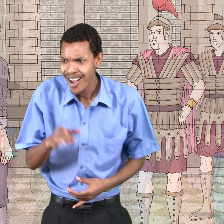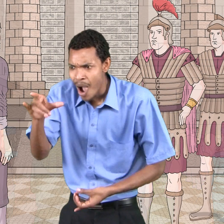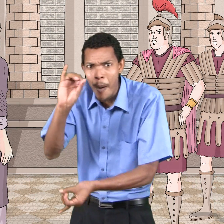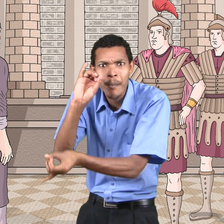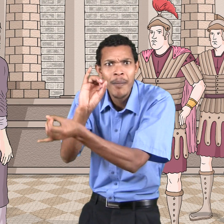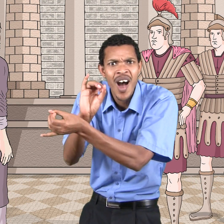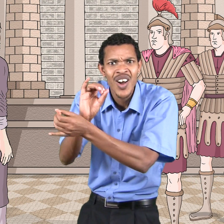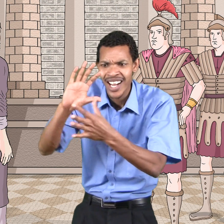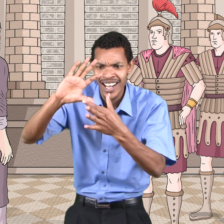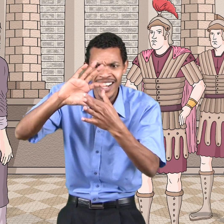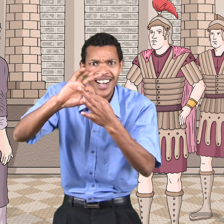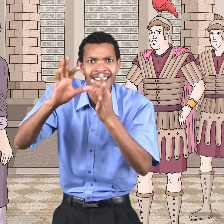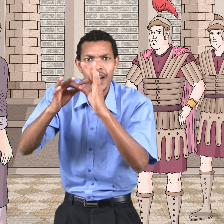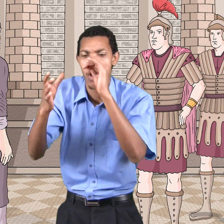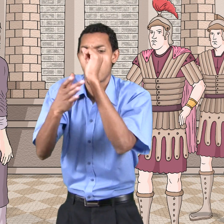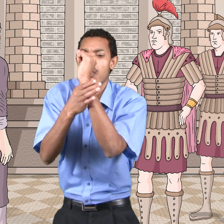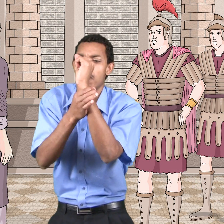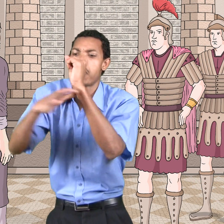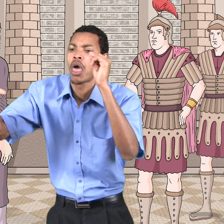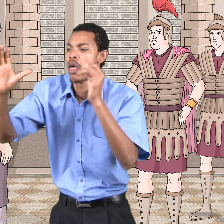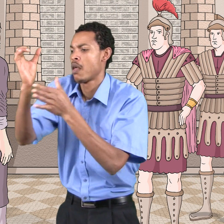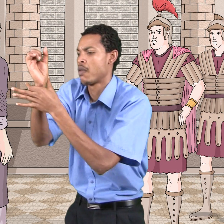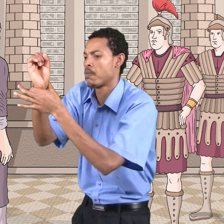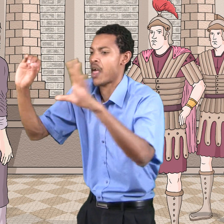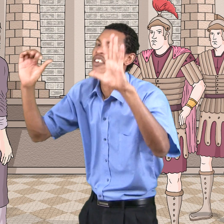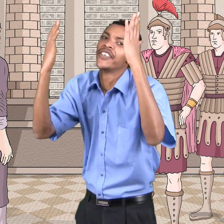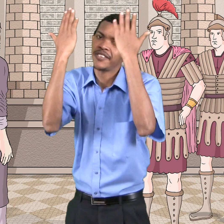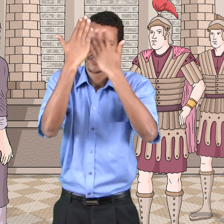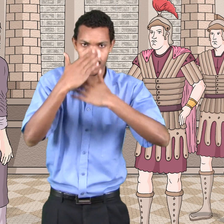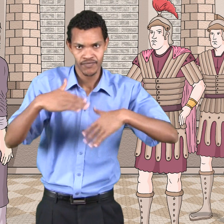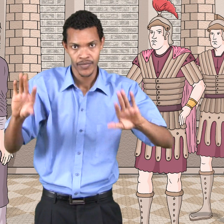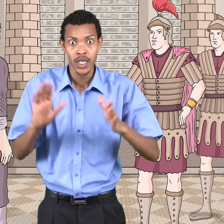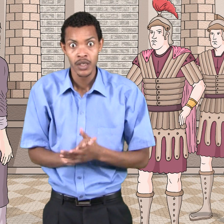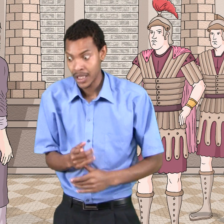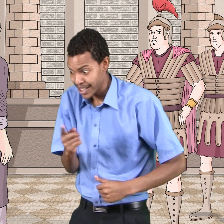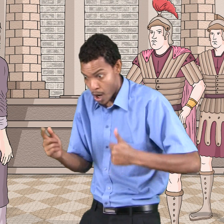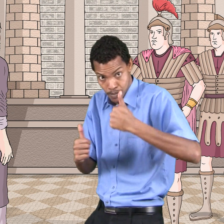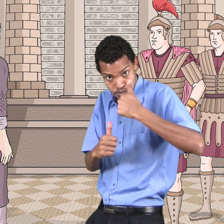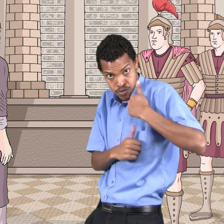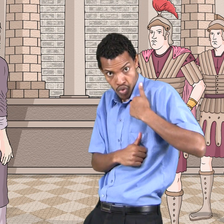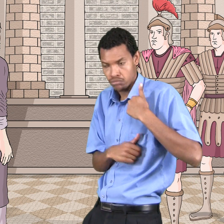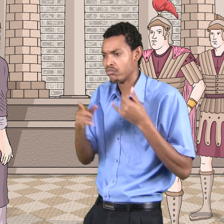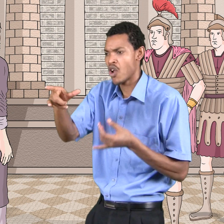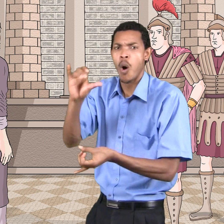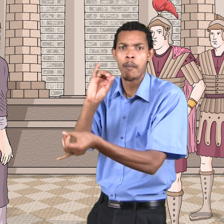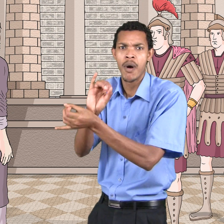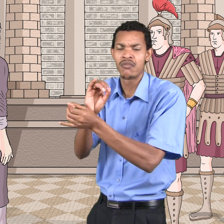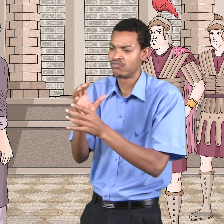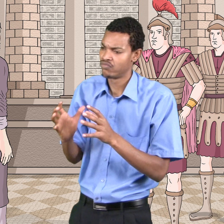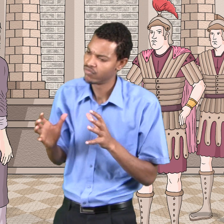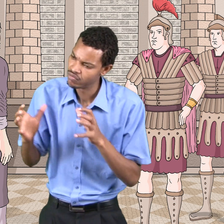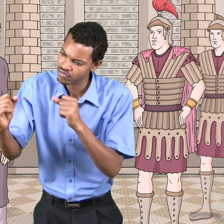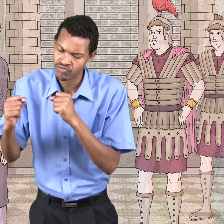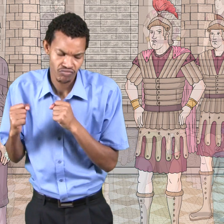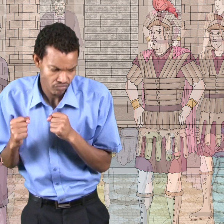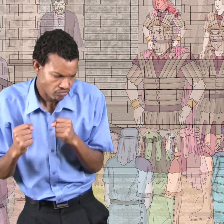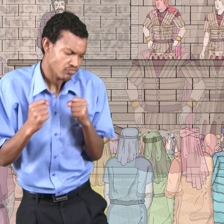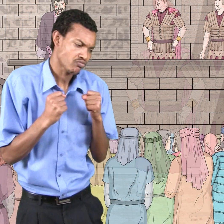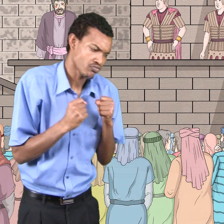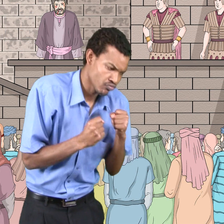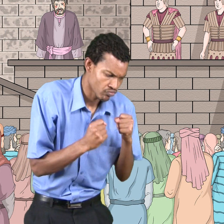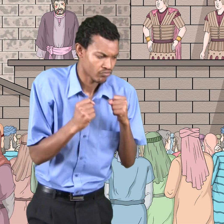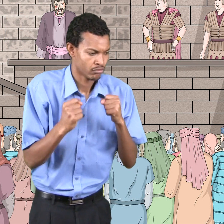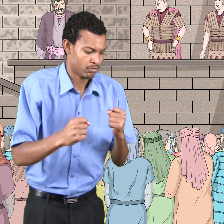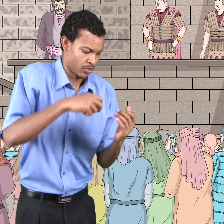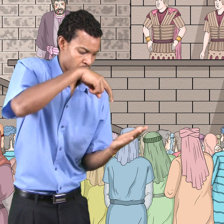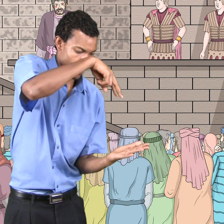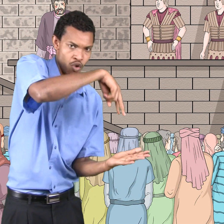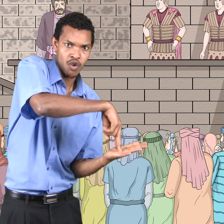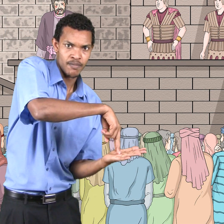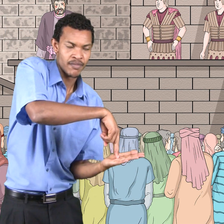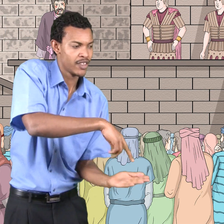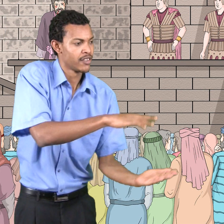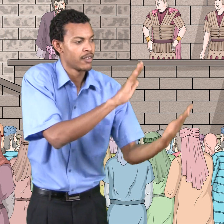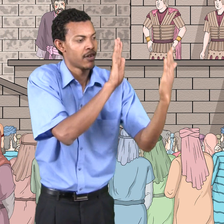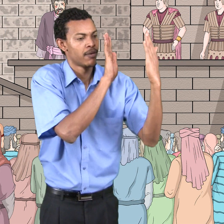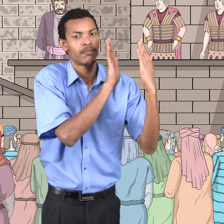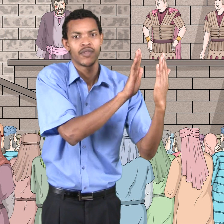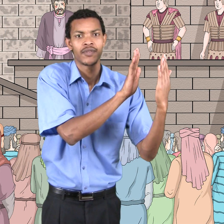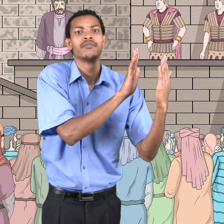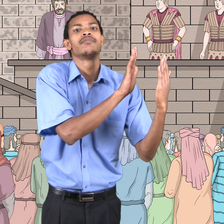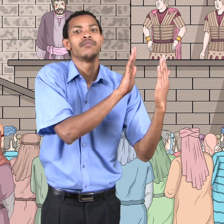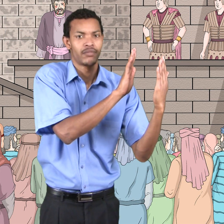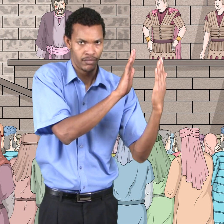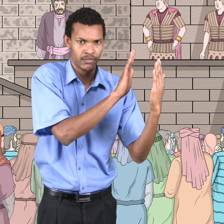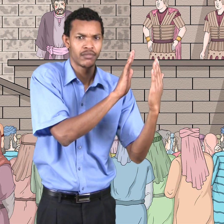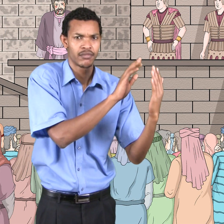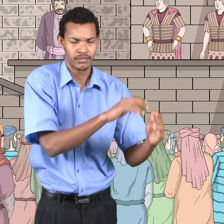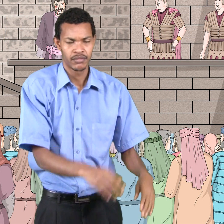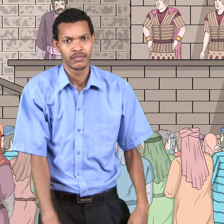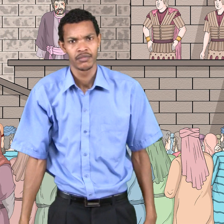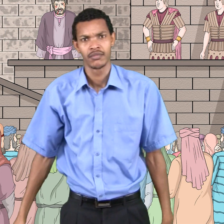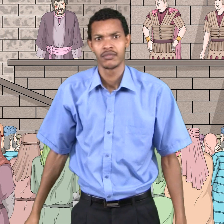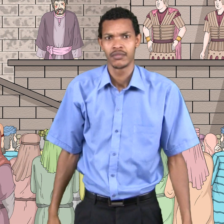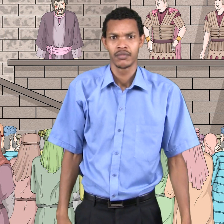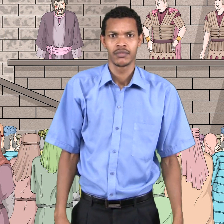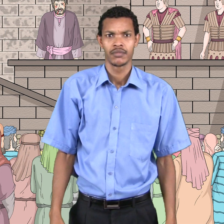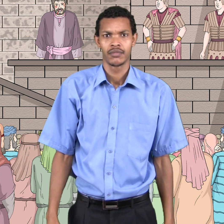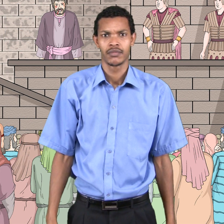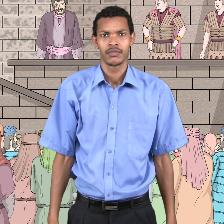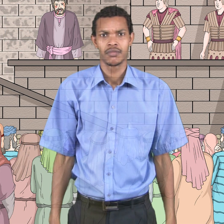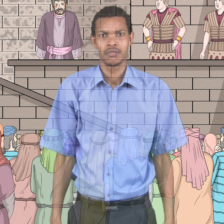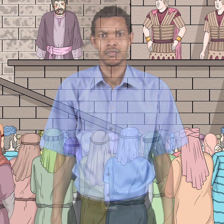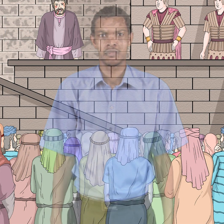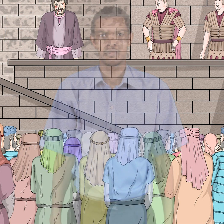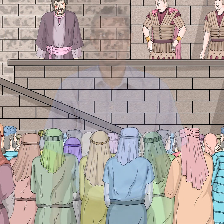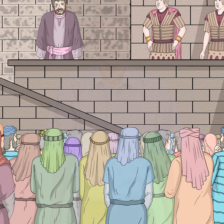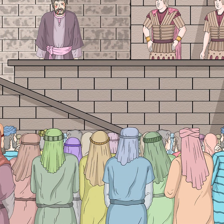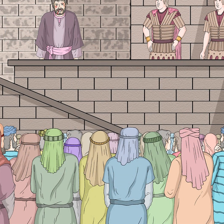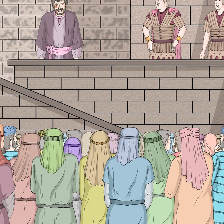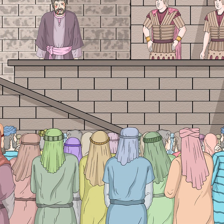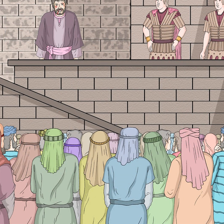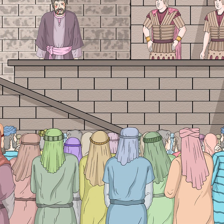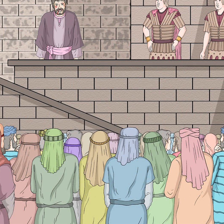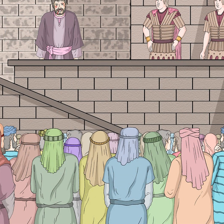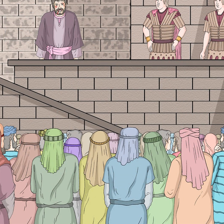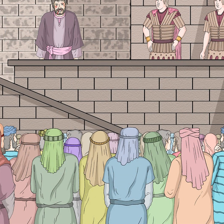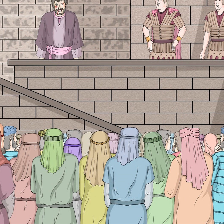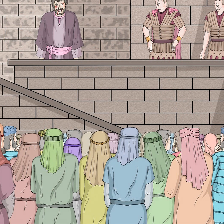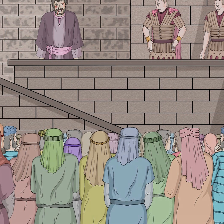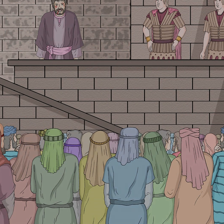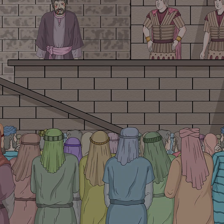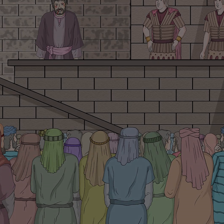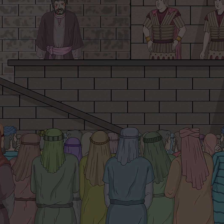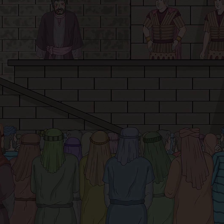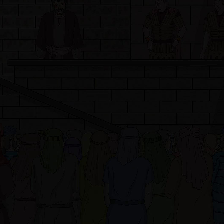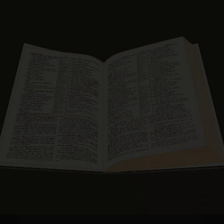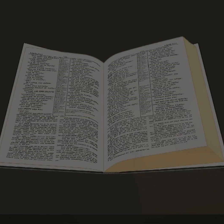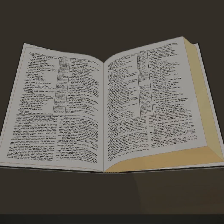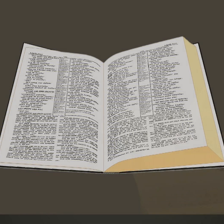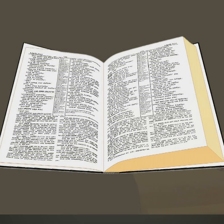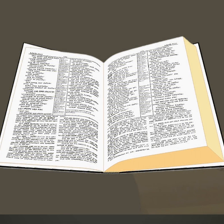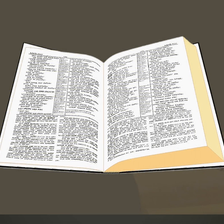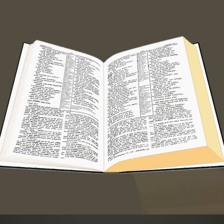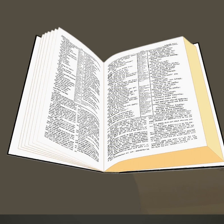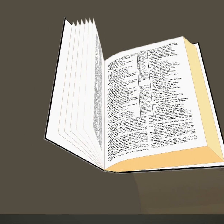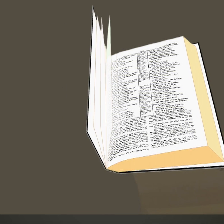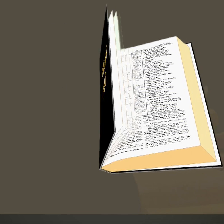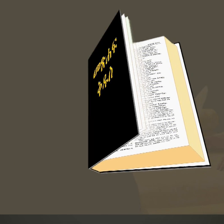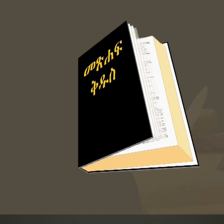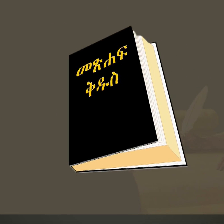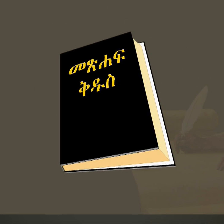Then he brought Paul down and had him stand before them.